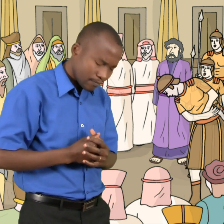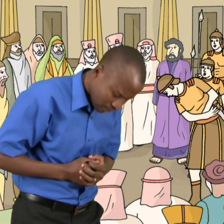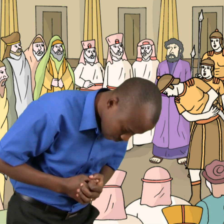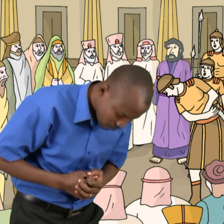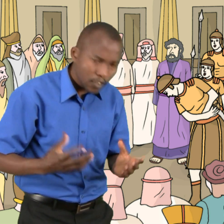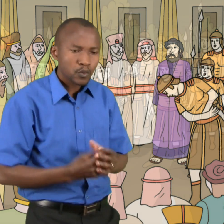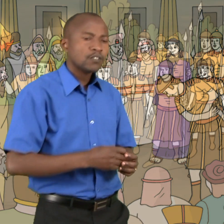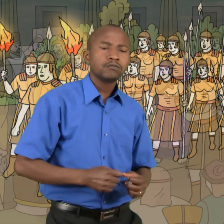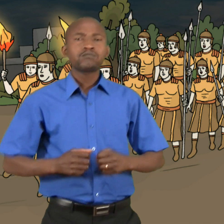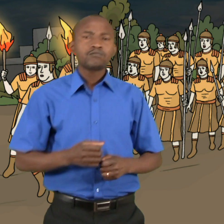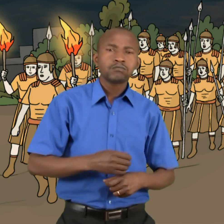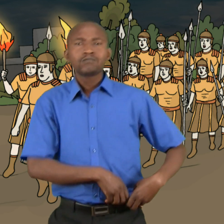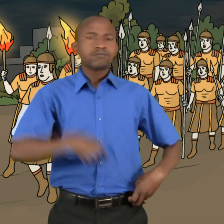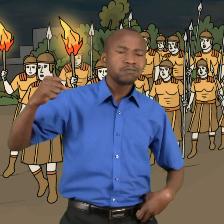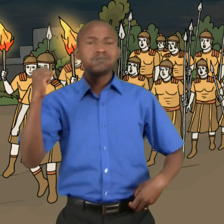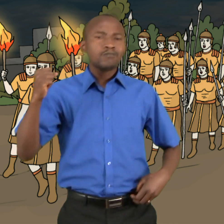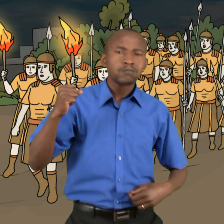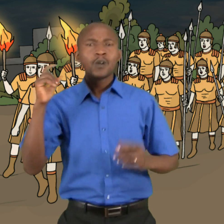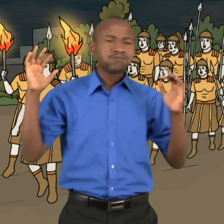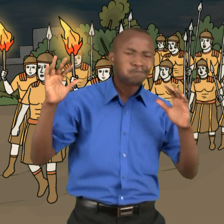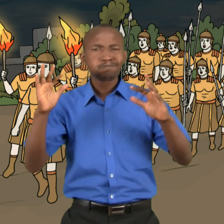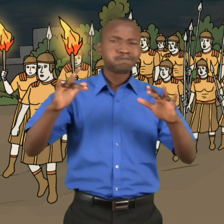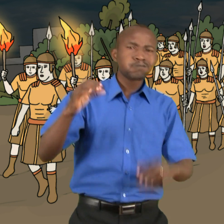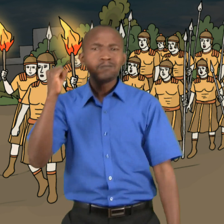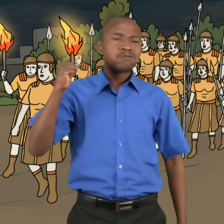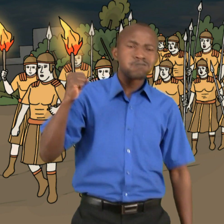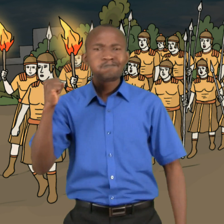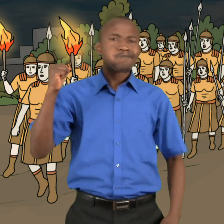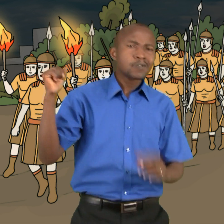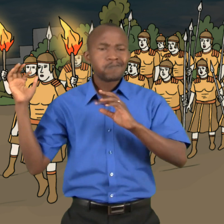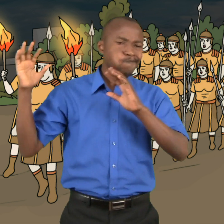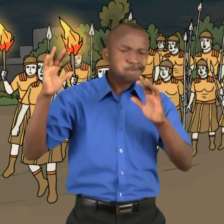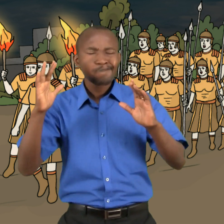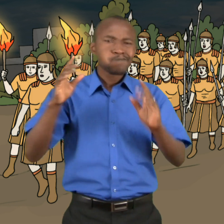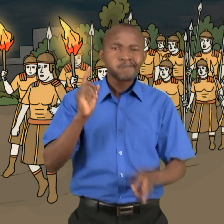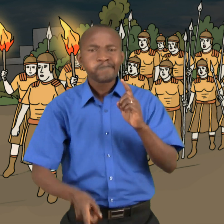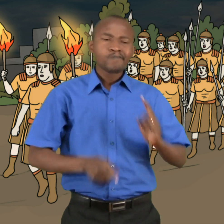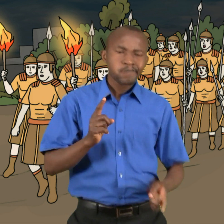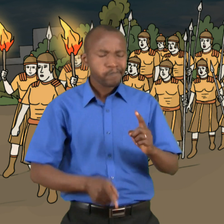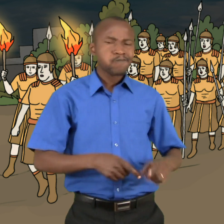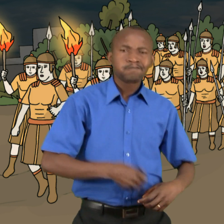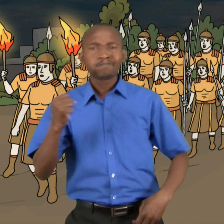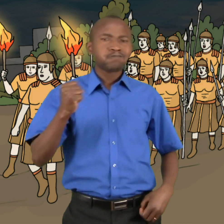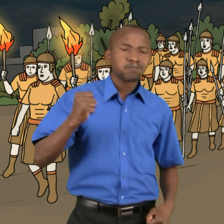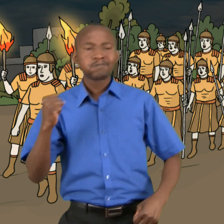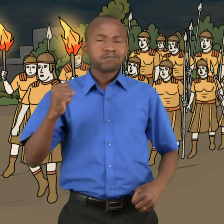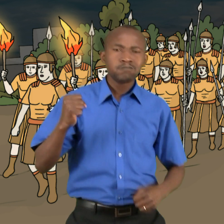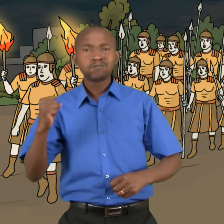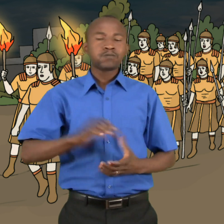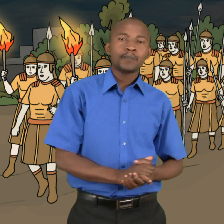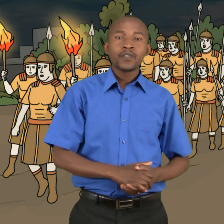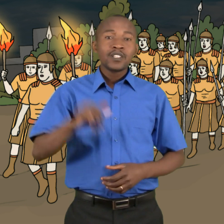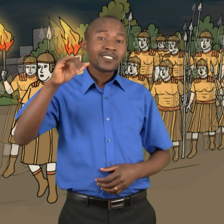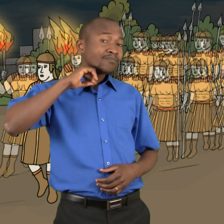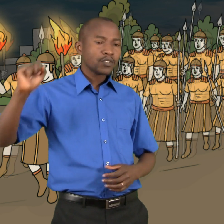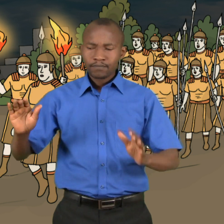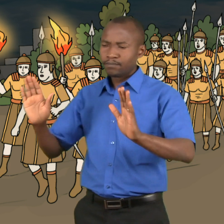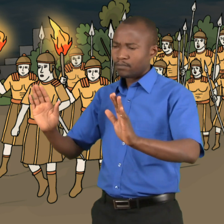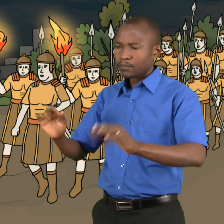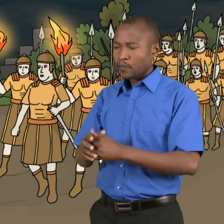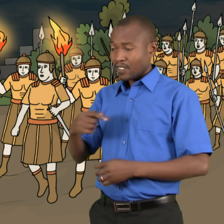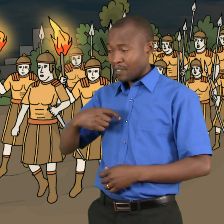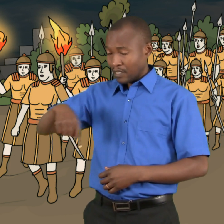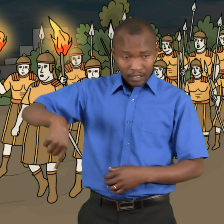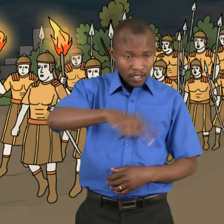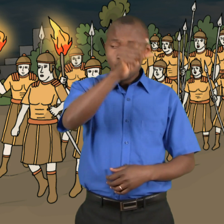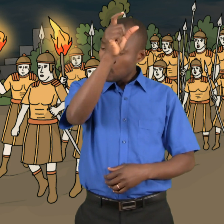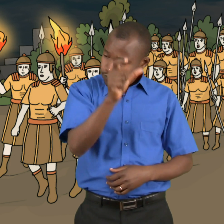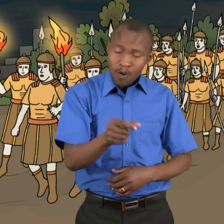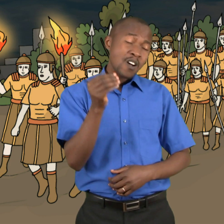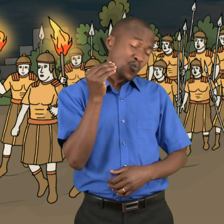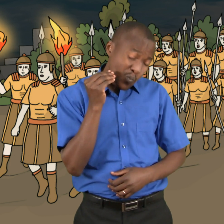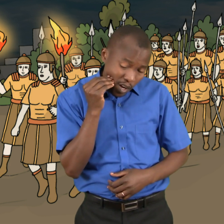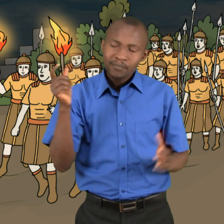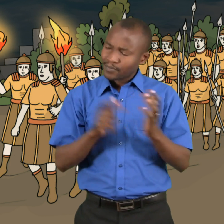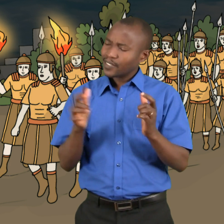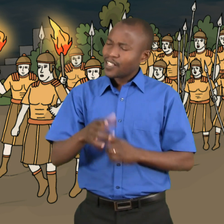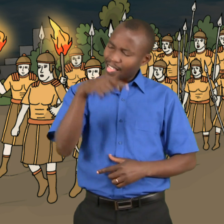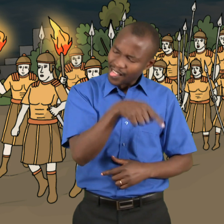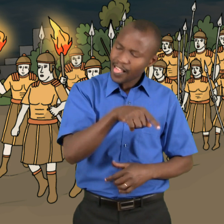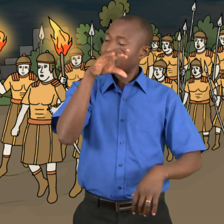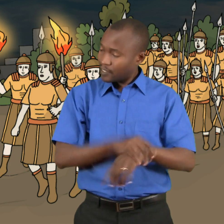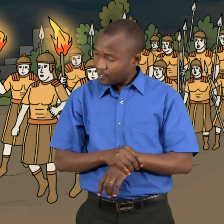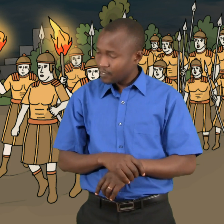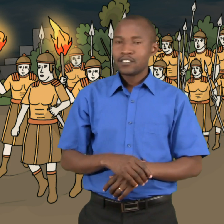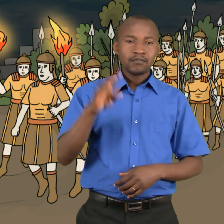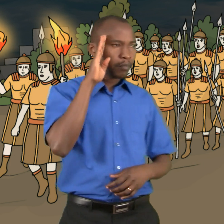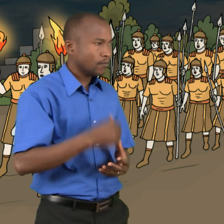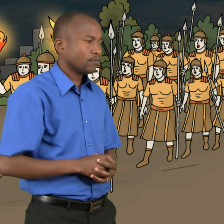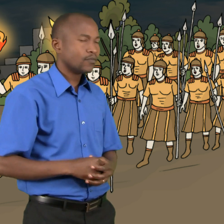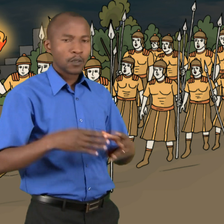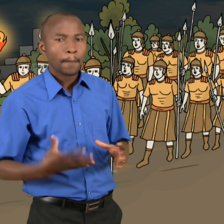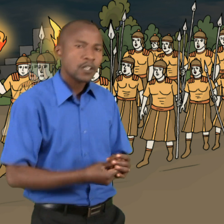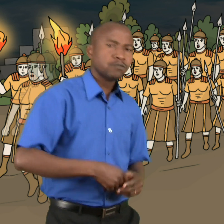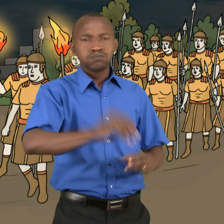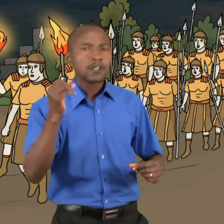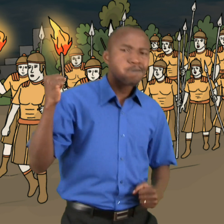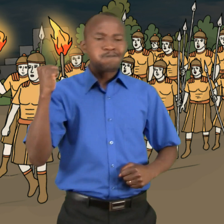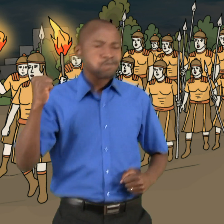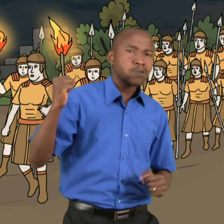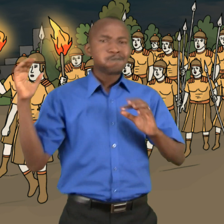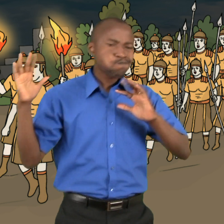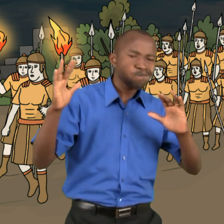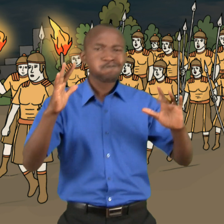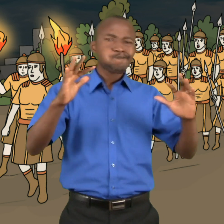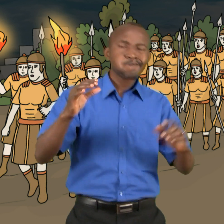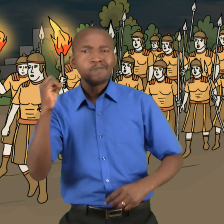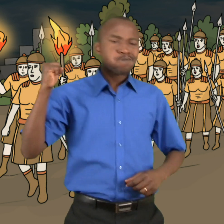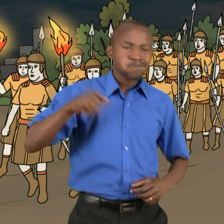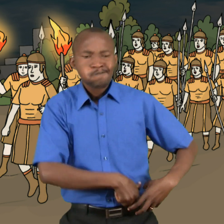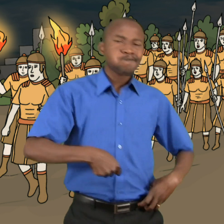Now the betrayer had arranged a signal with them: “The One I kiss is the man;